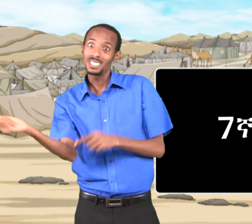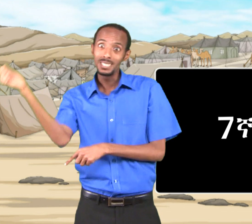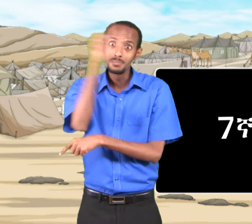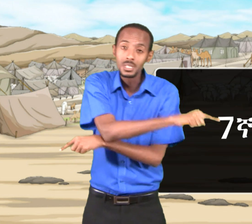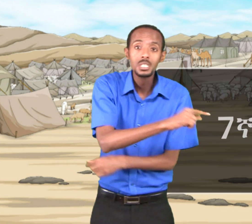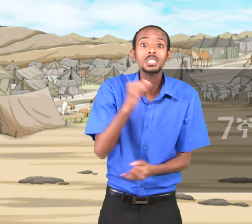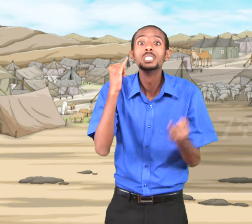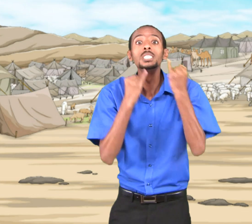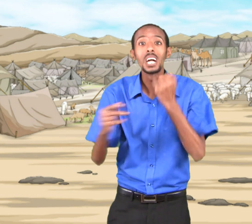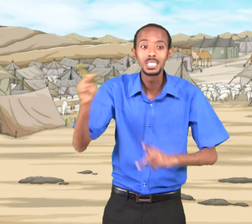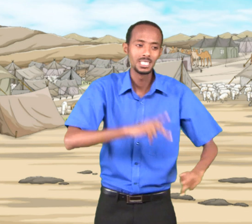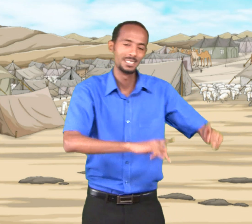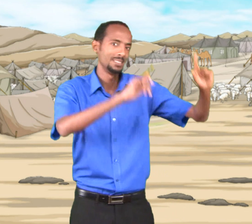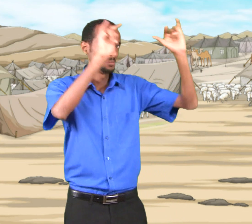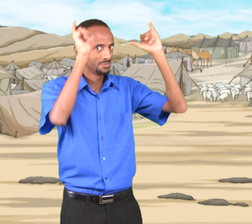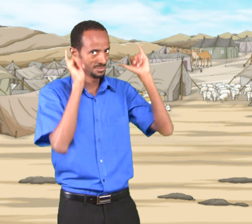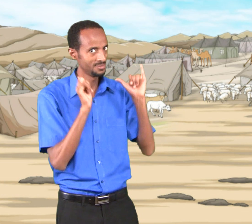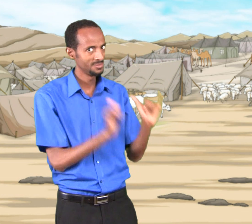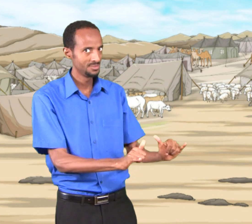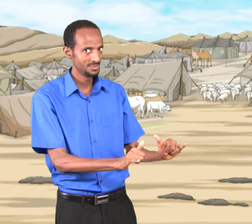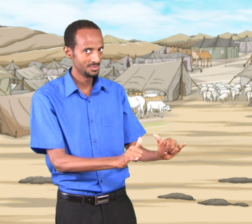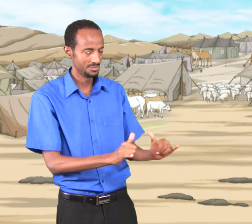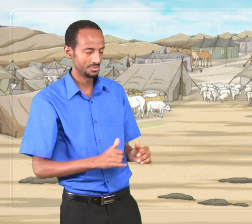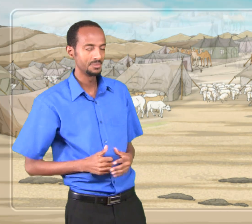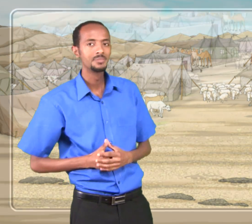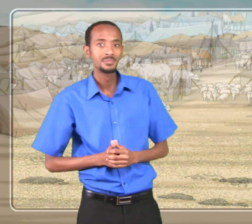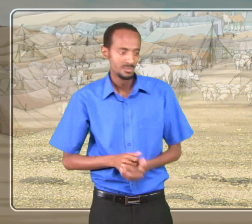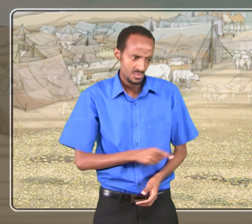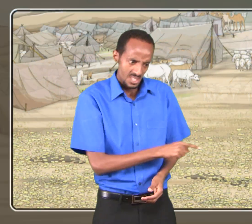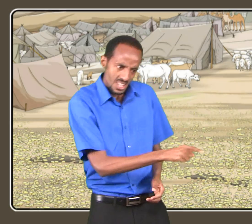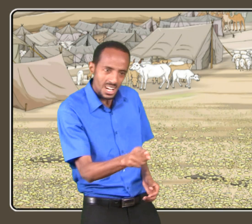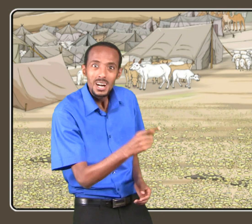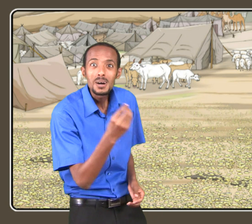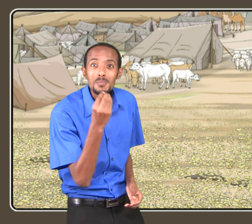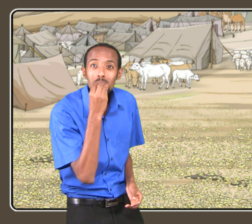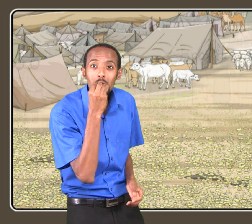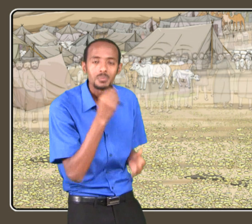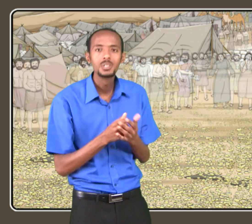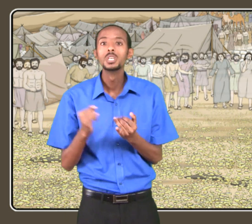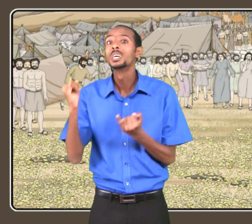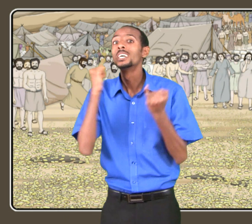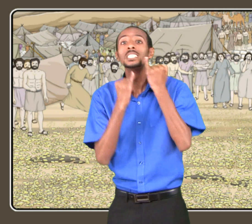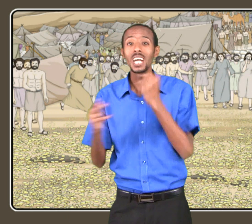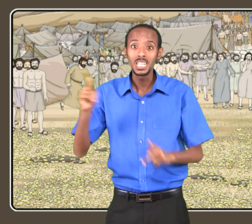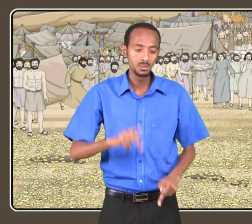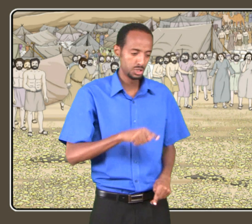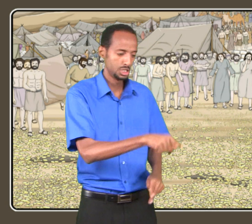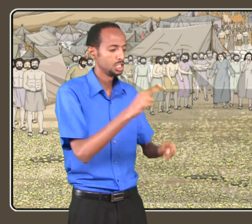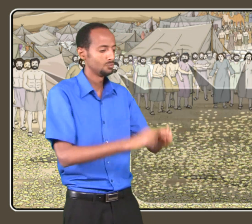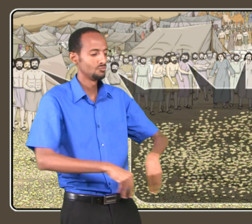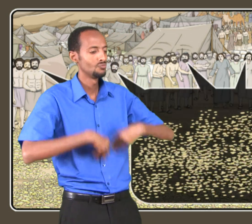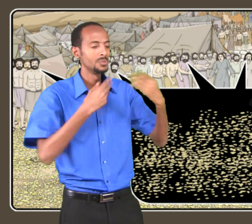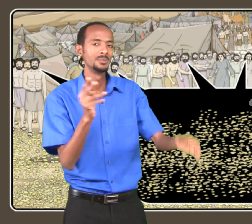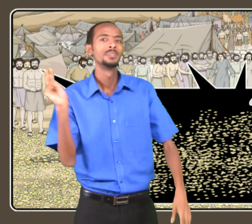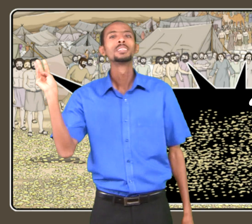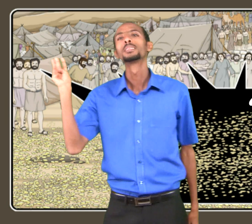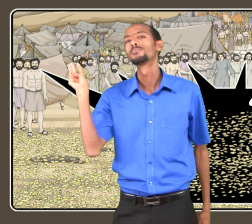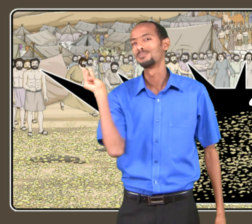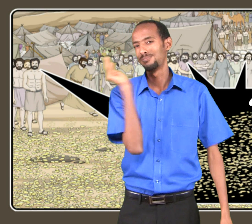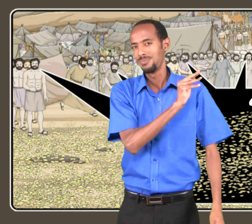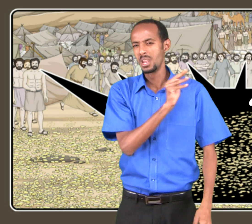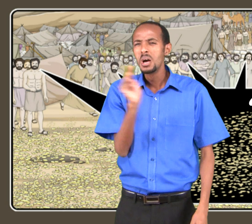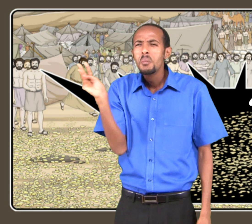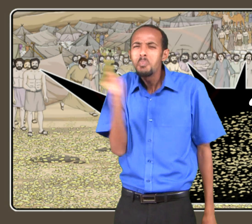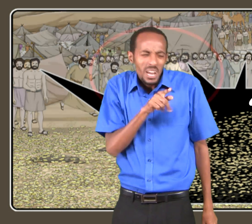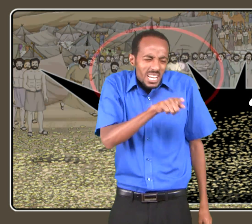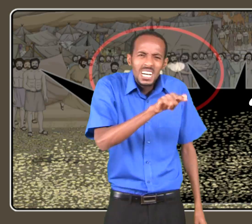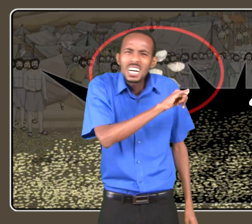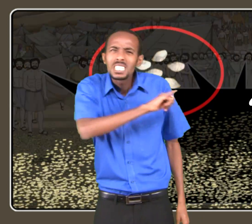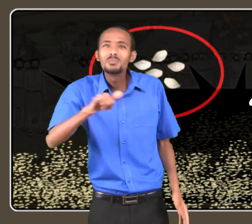So the people rested on the seventh day.